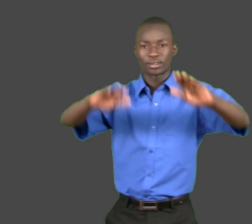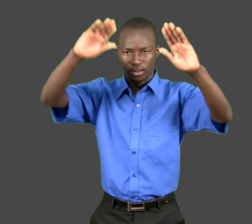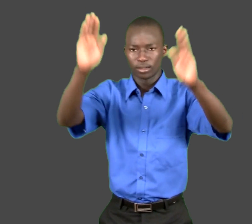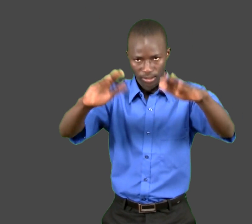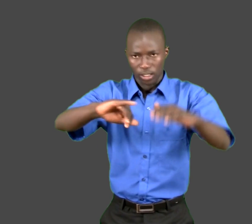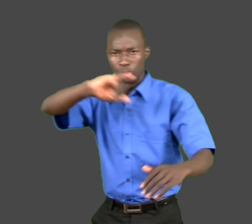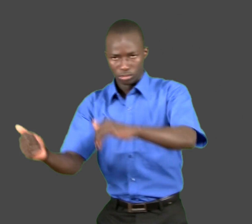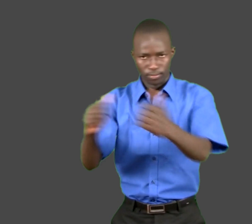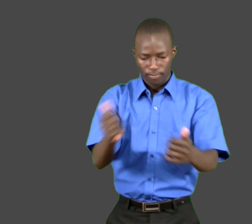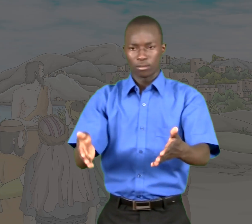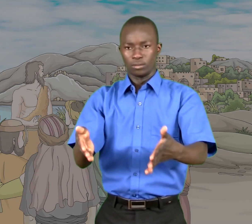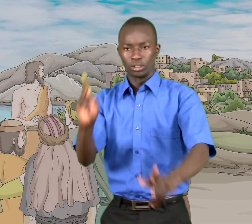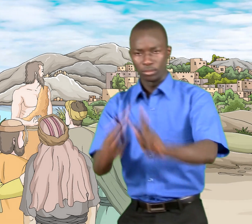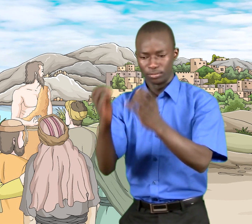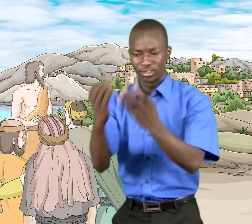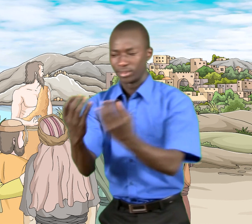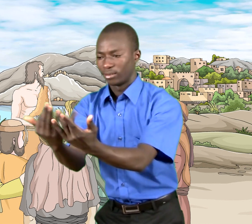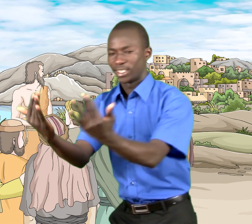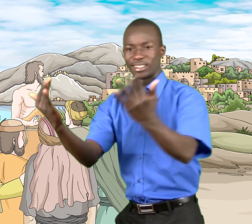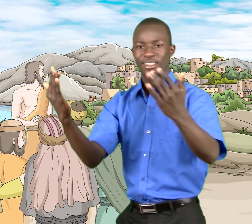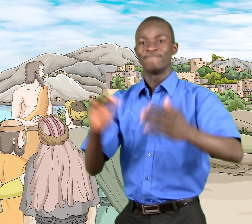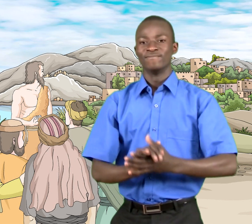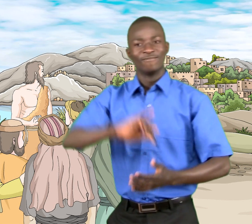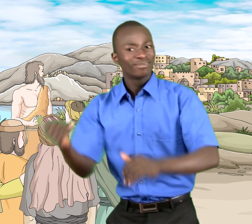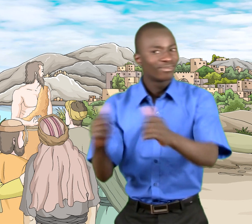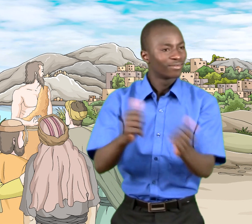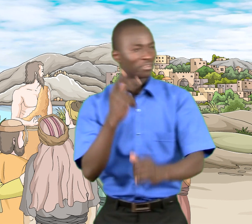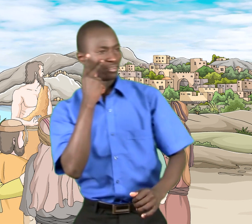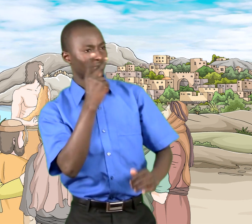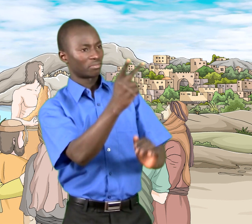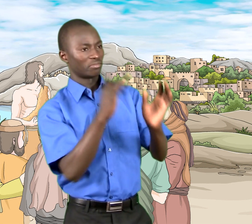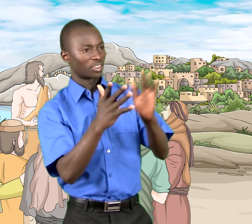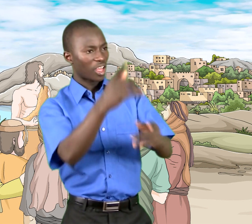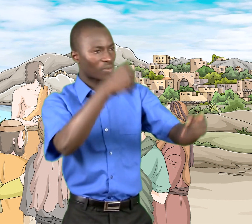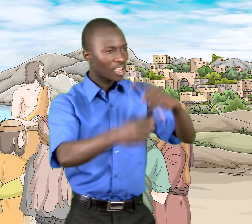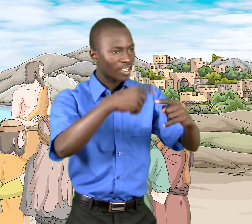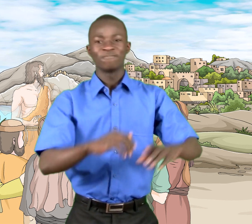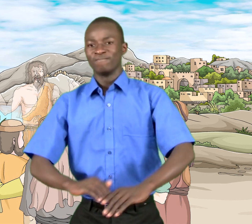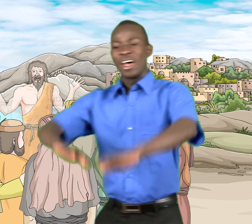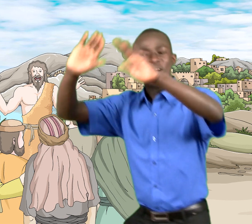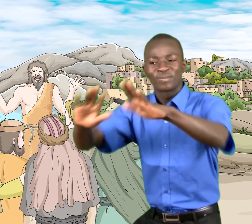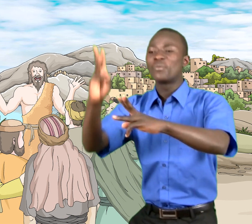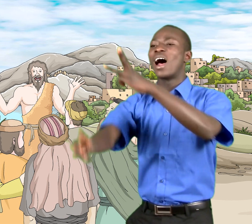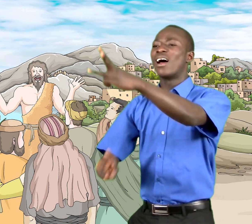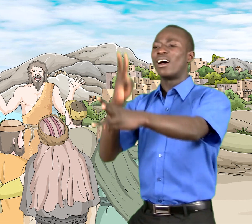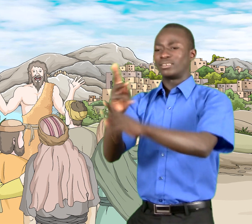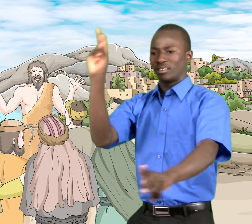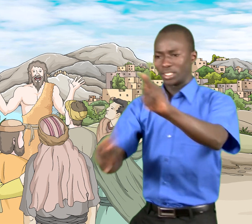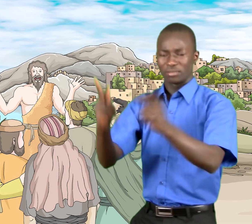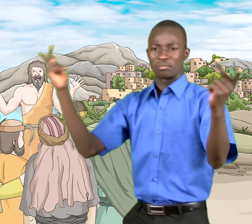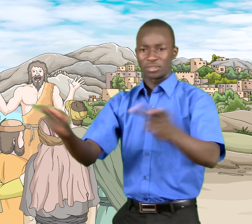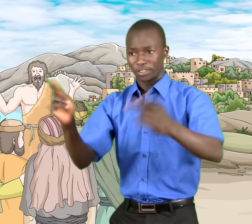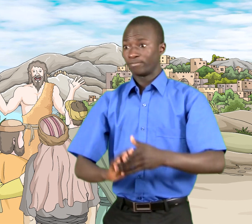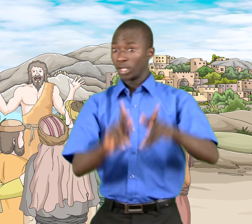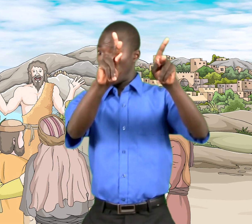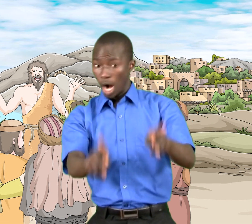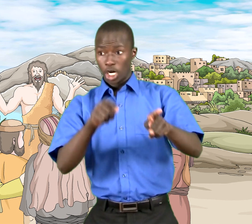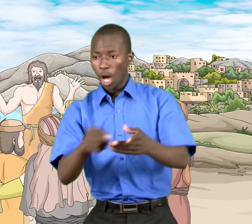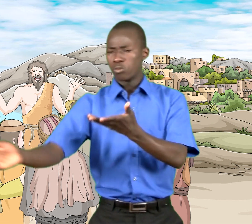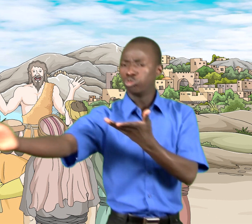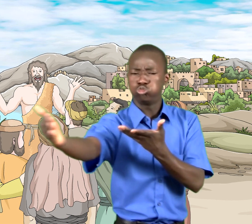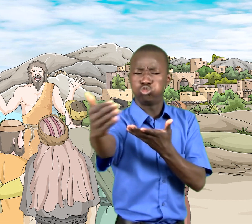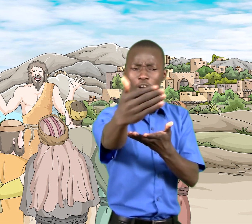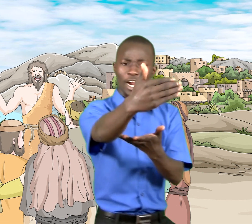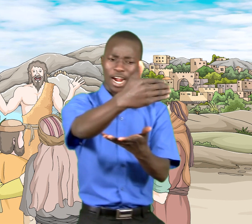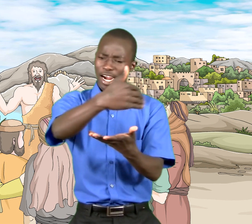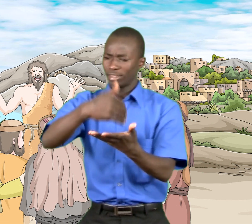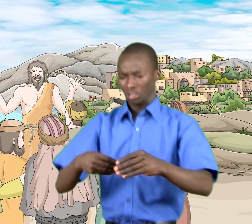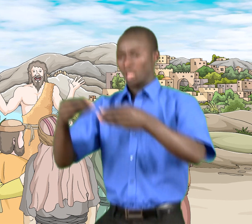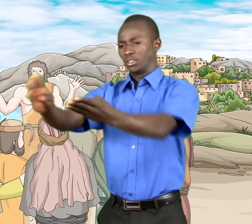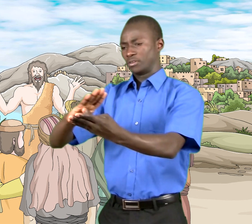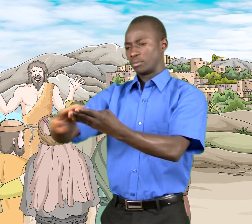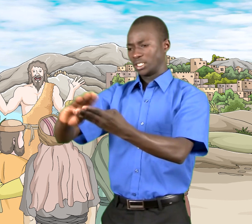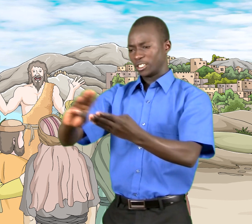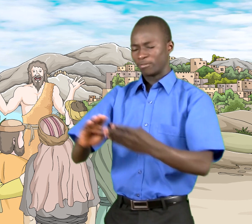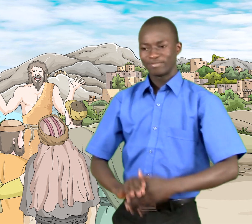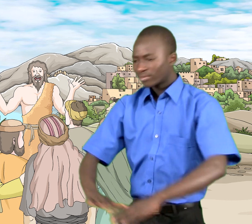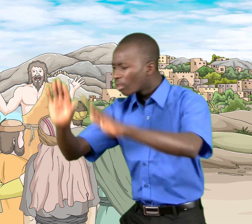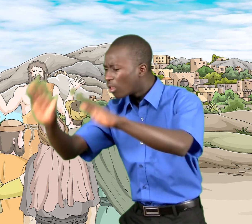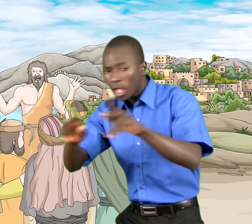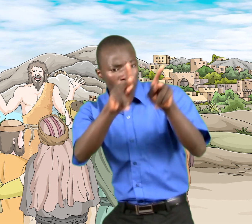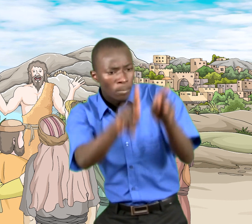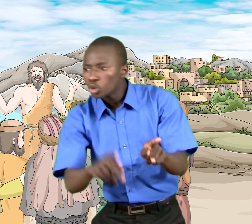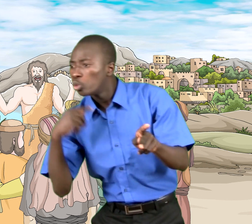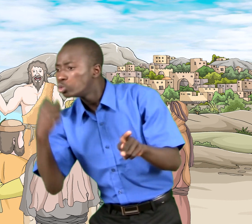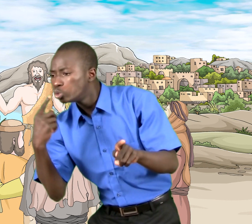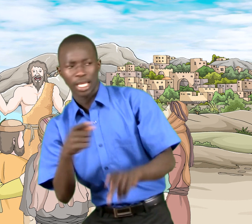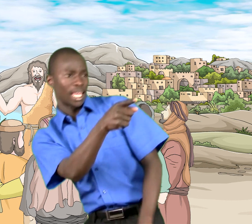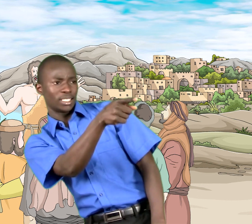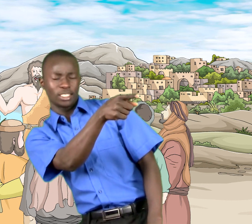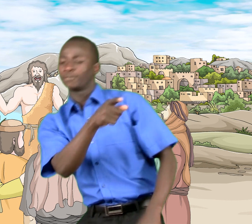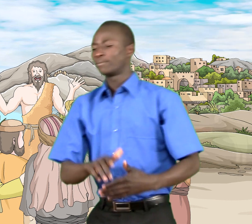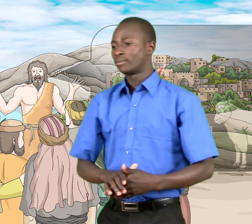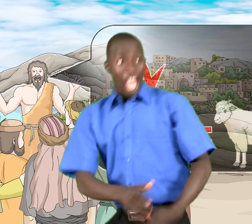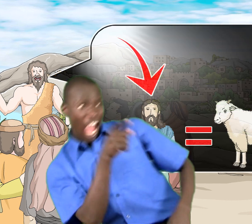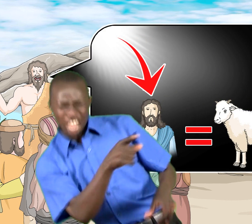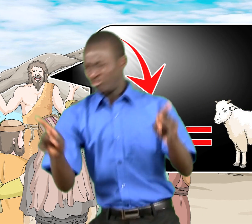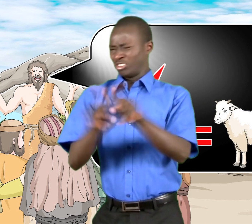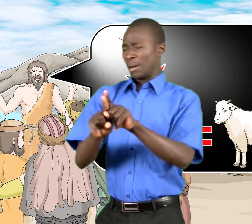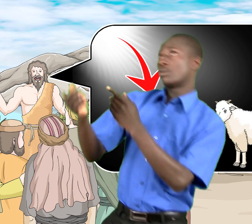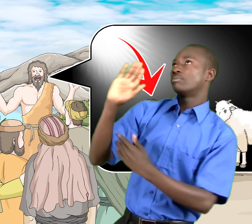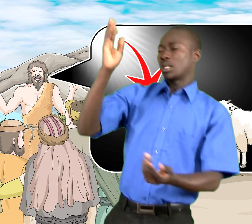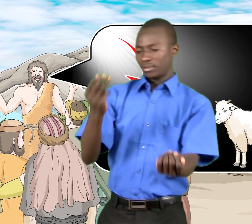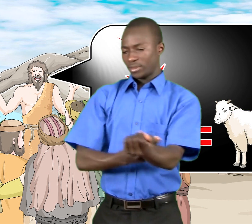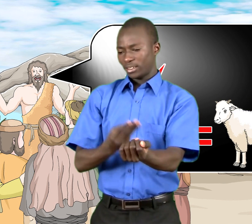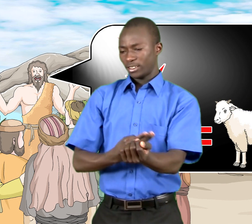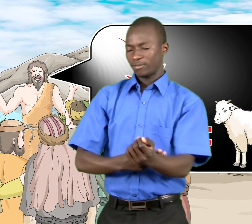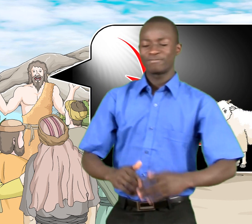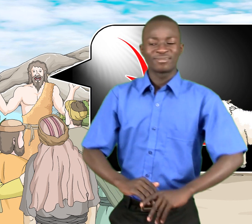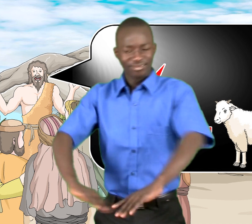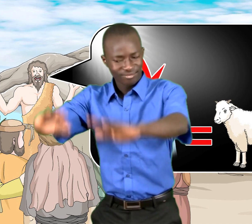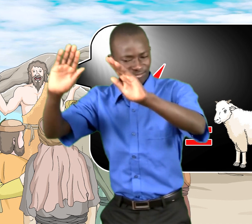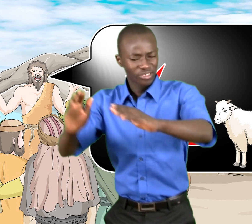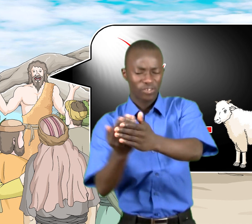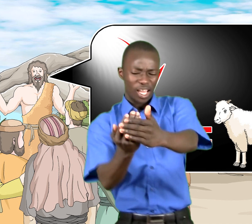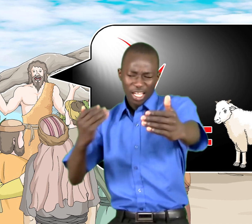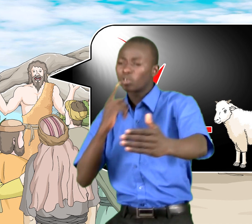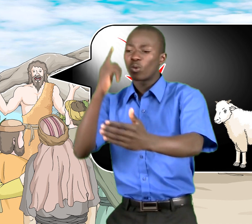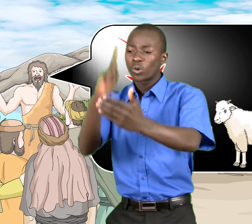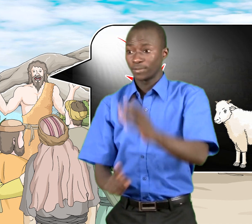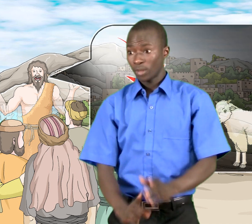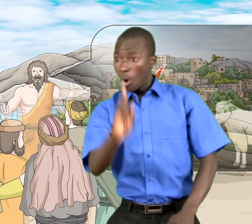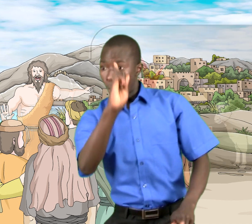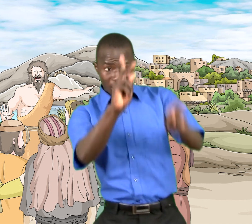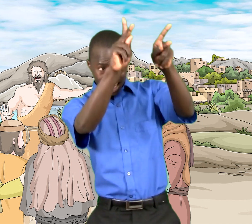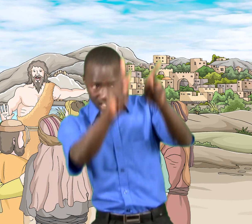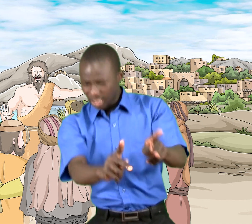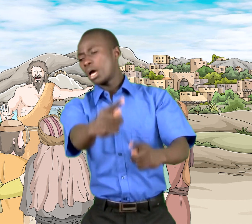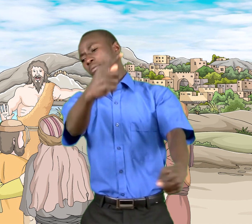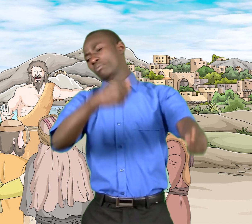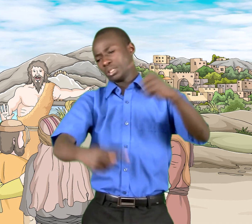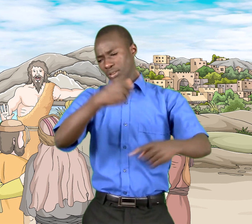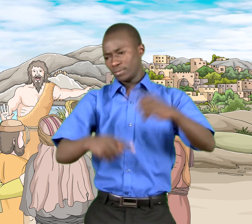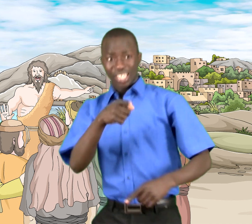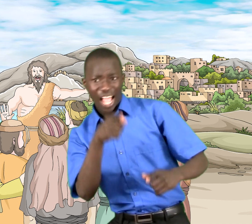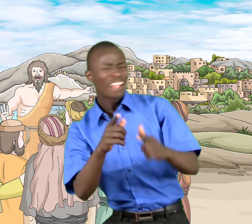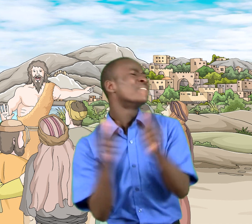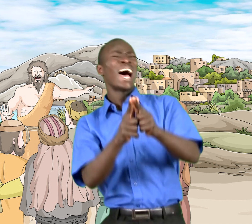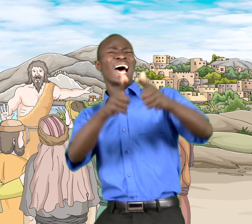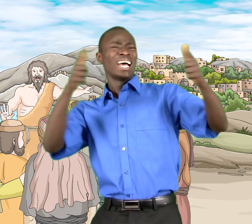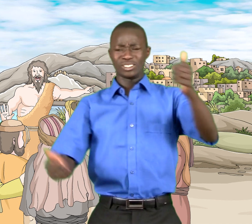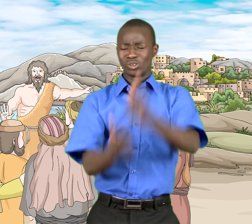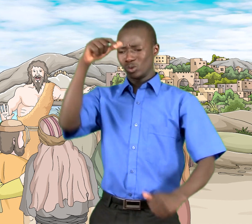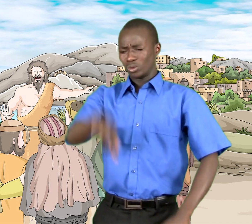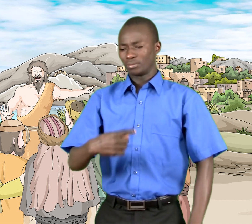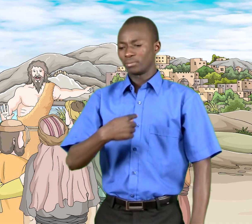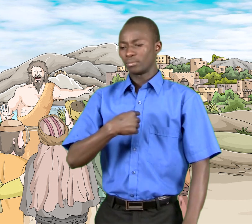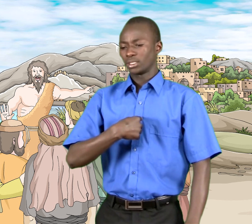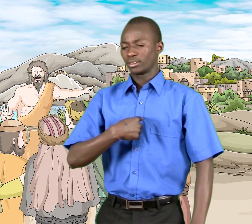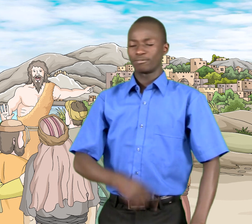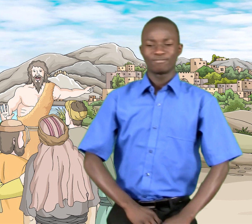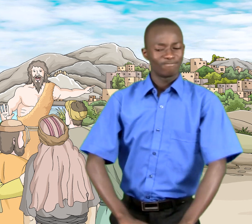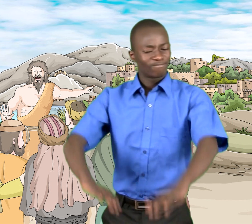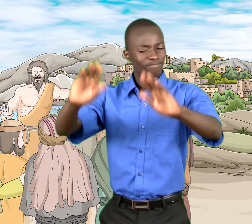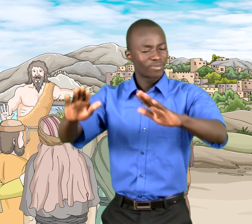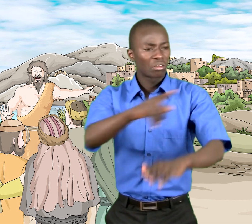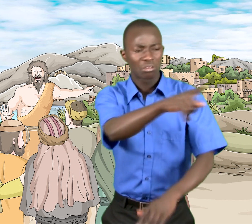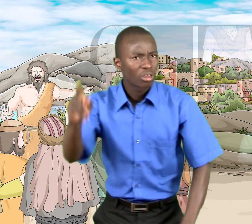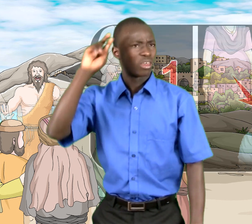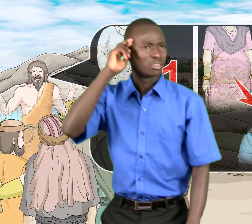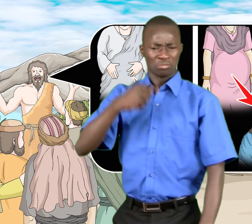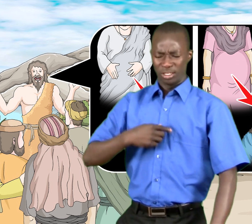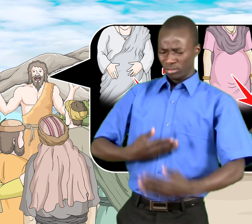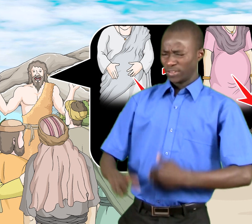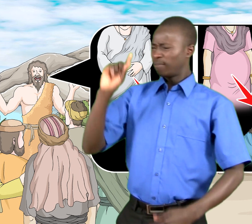The next day John saw Jesus coming toward him and said, “Look, the Lamb of God, who takes away the sin of the world!